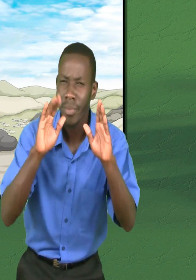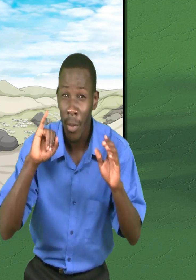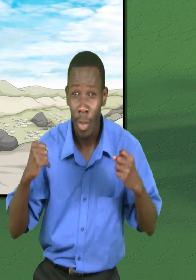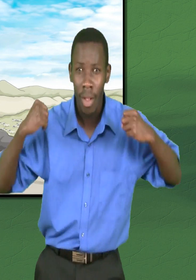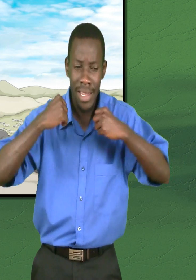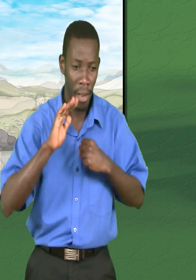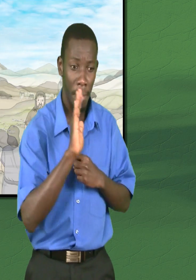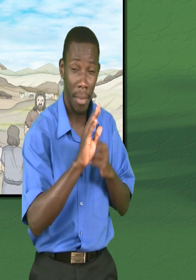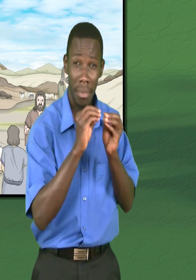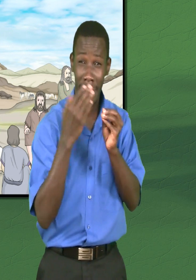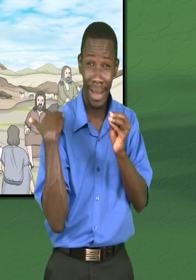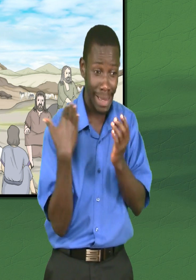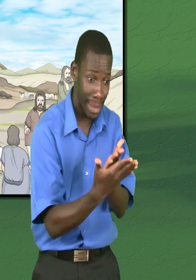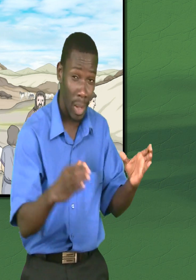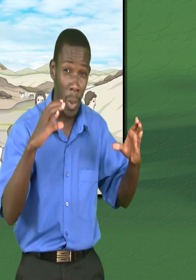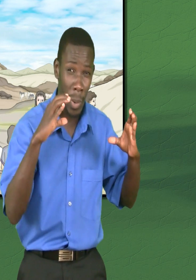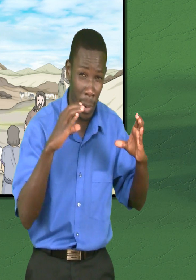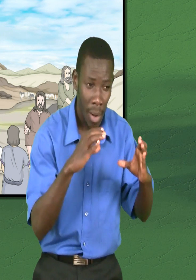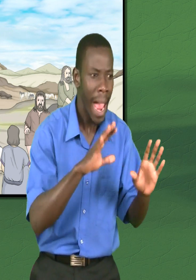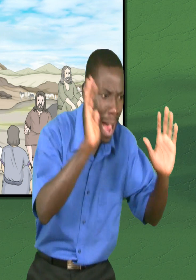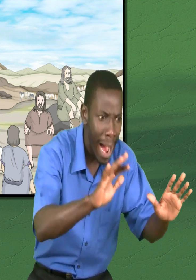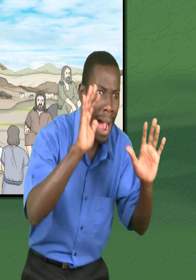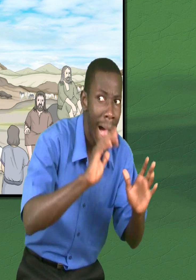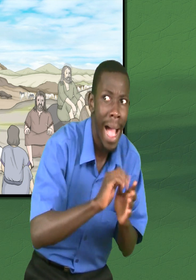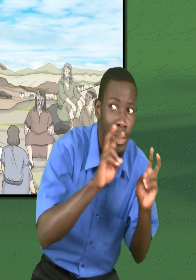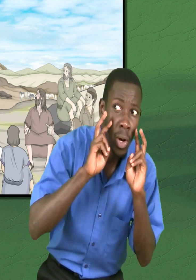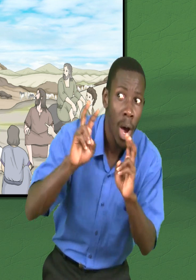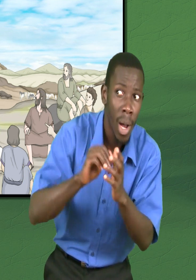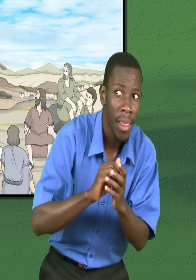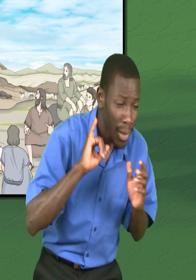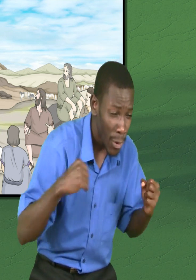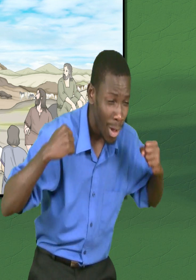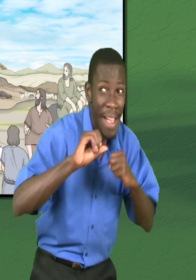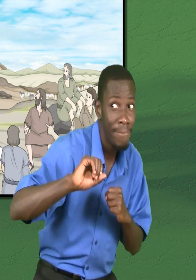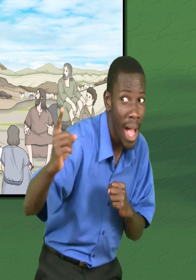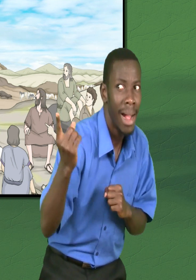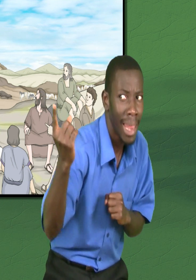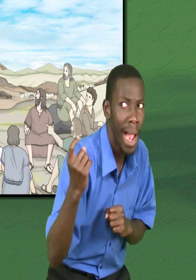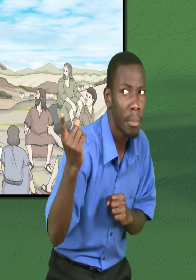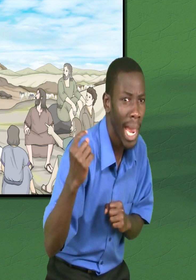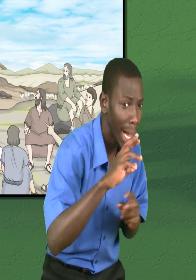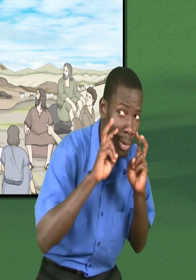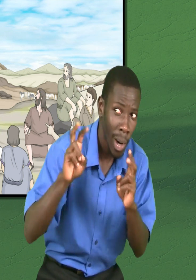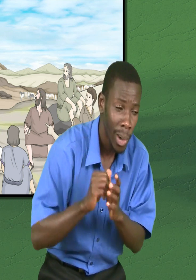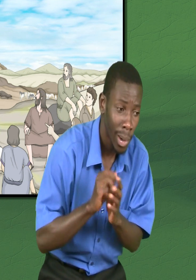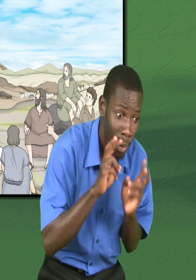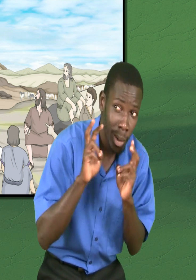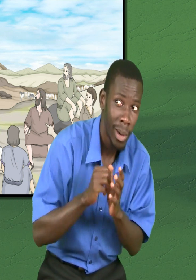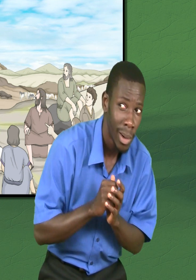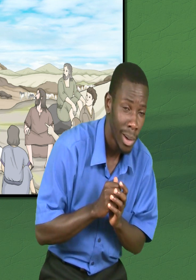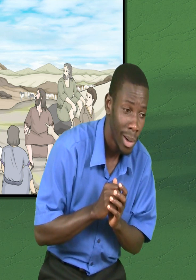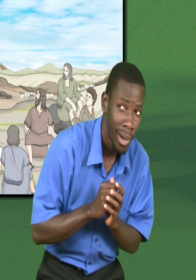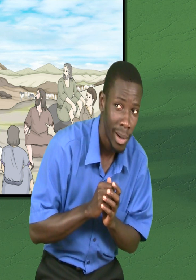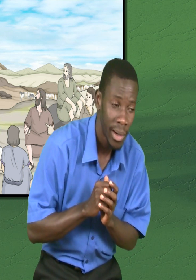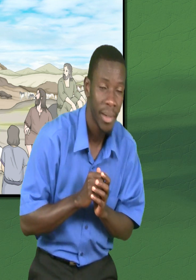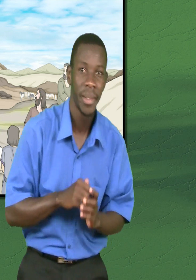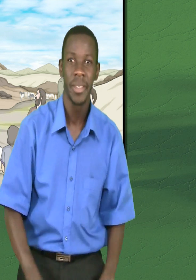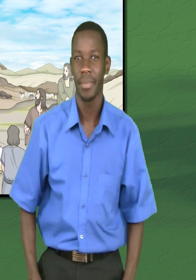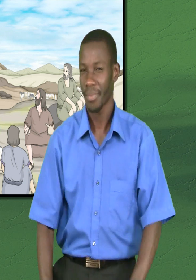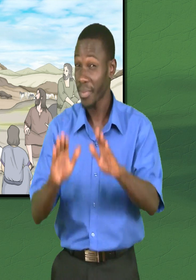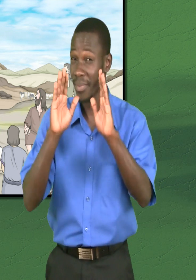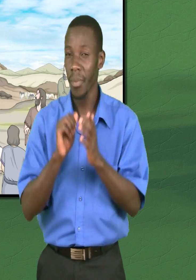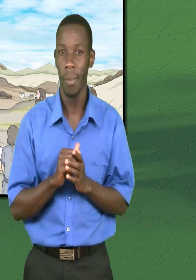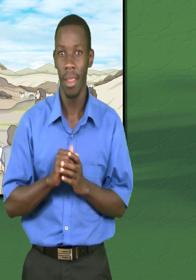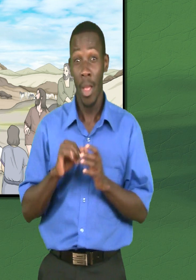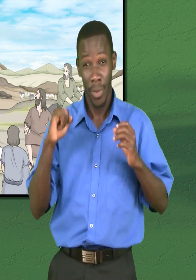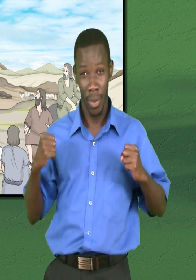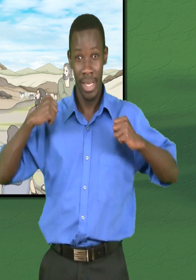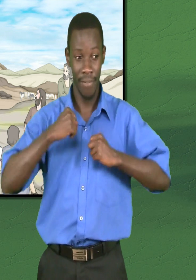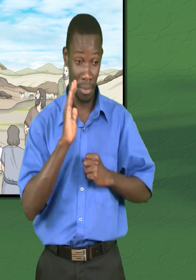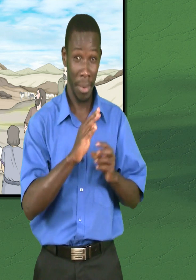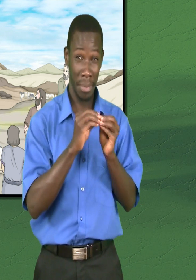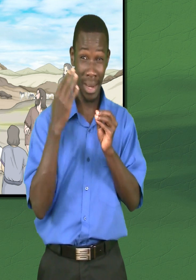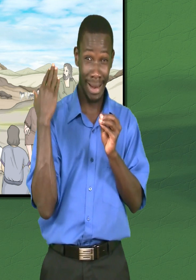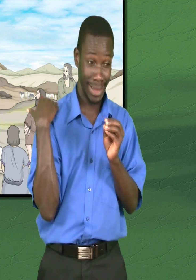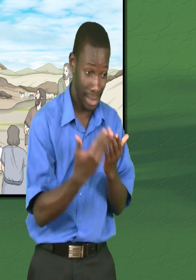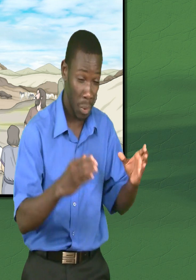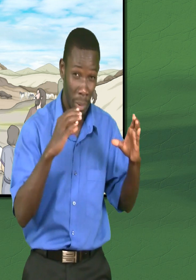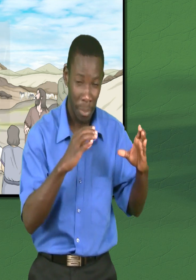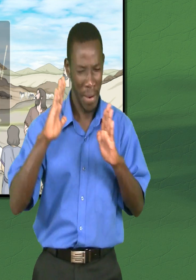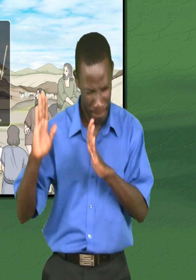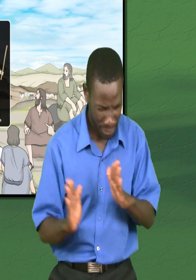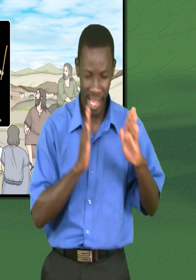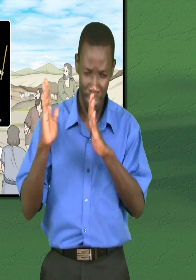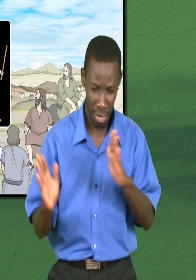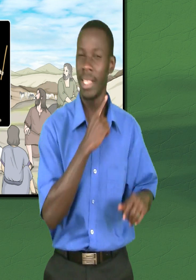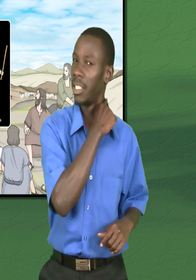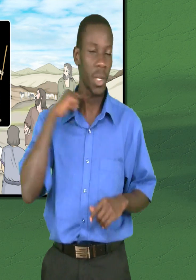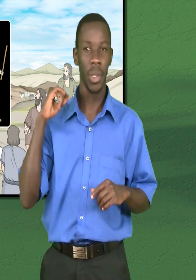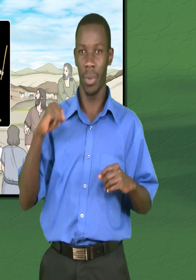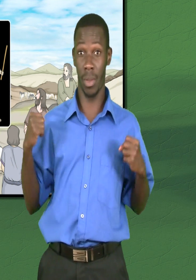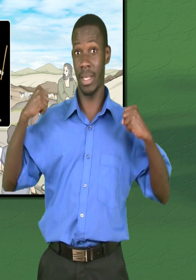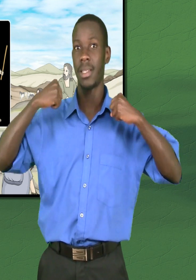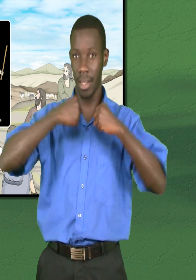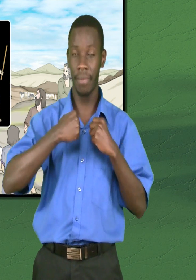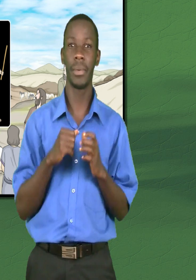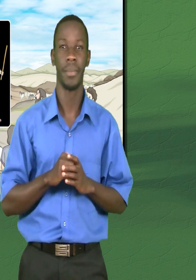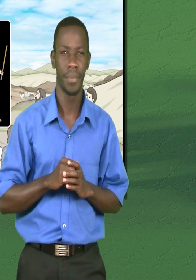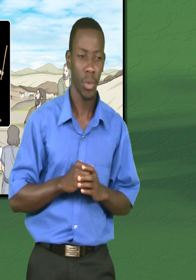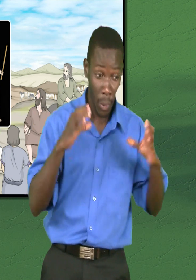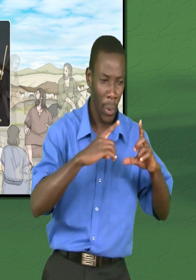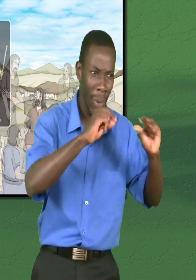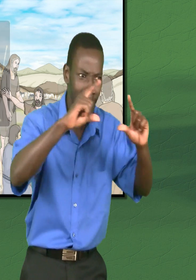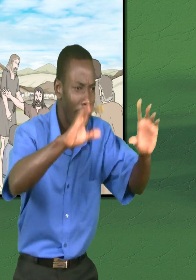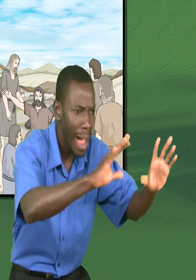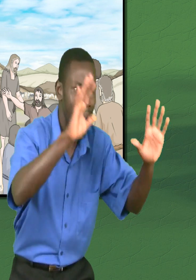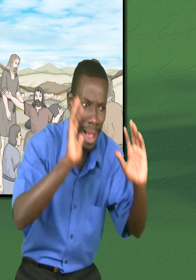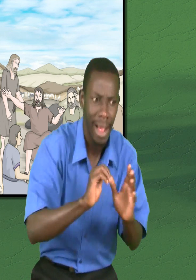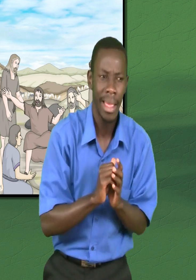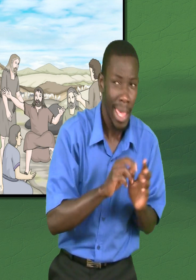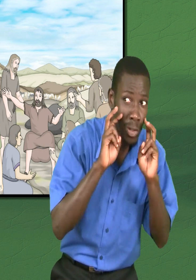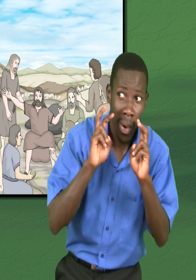Now Joseph’s brothers saw him in the distance, and before he arrived, they plotted to kill him.